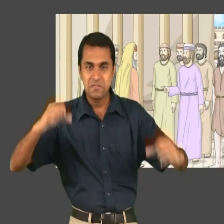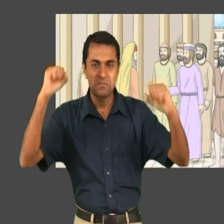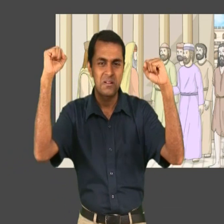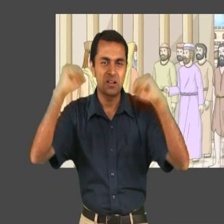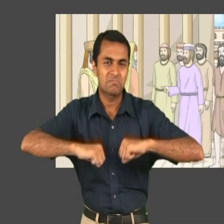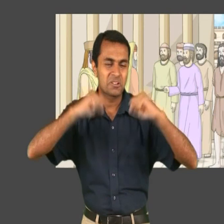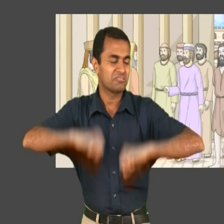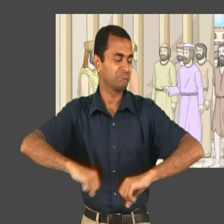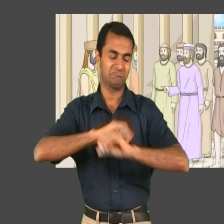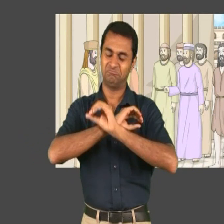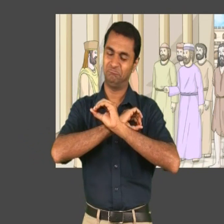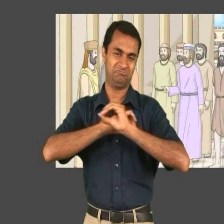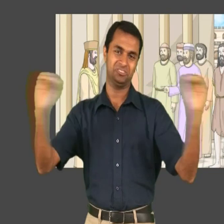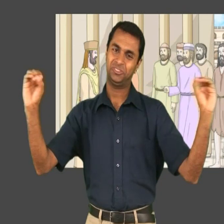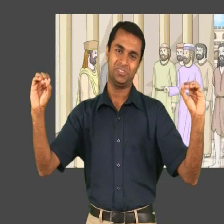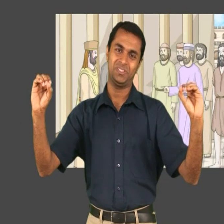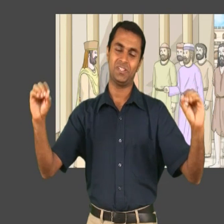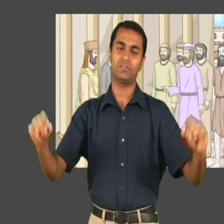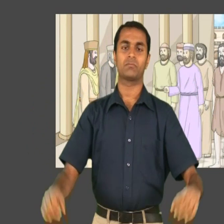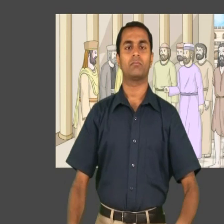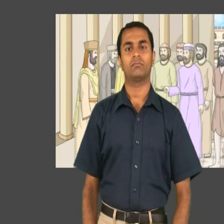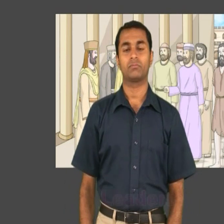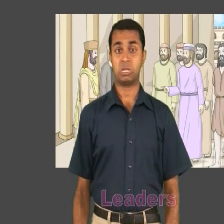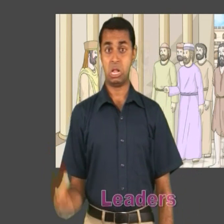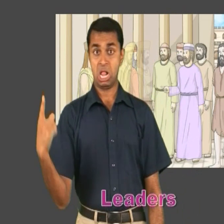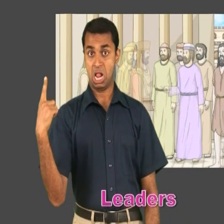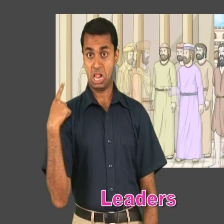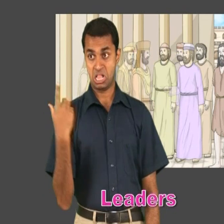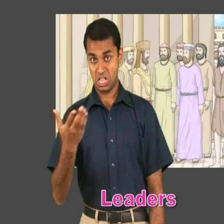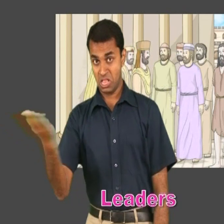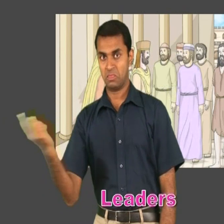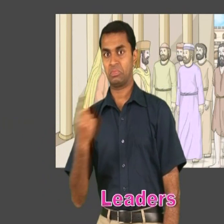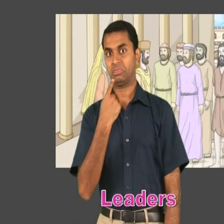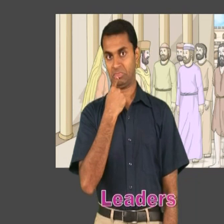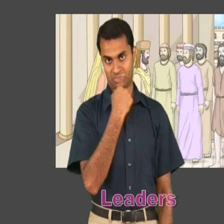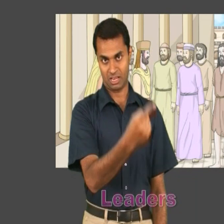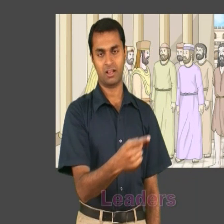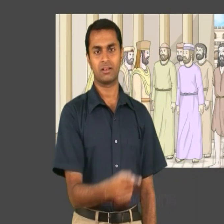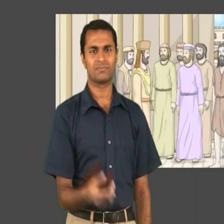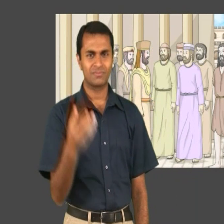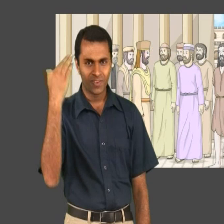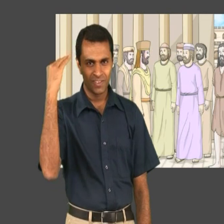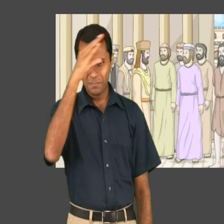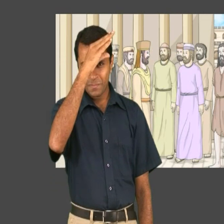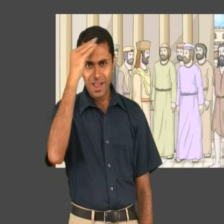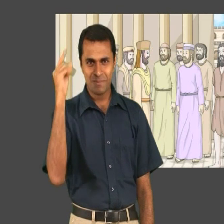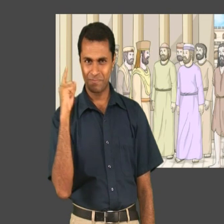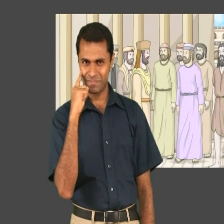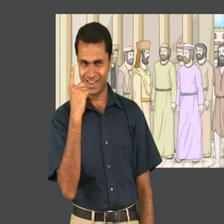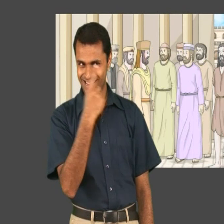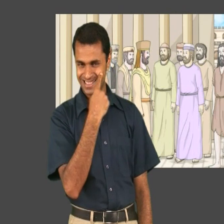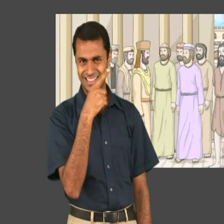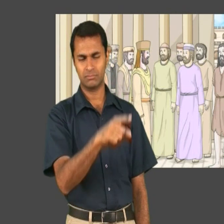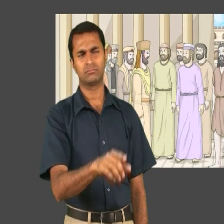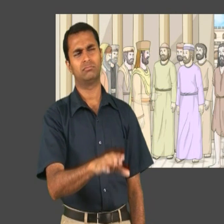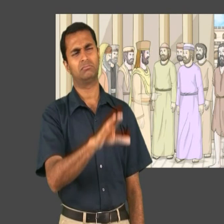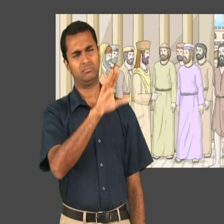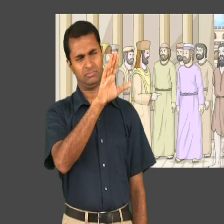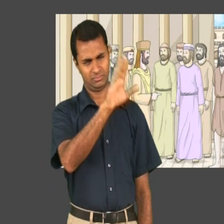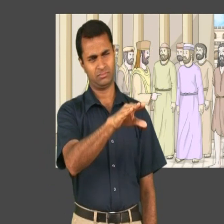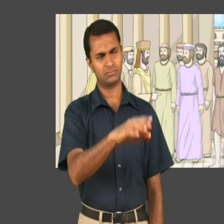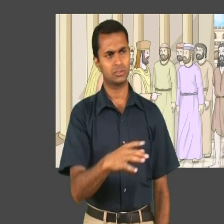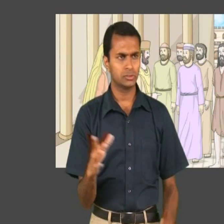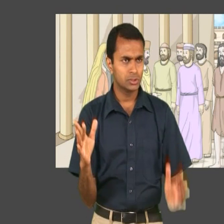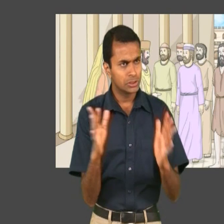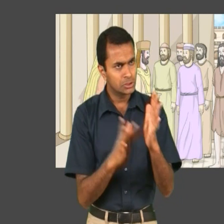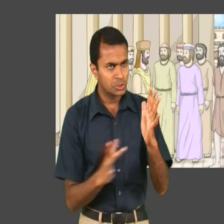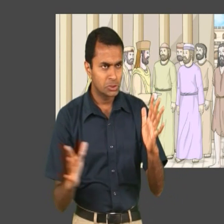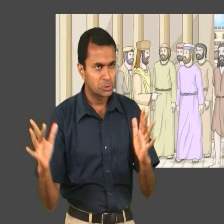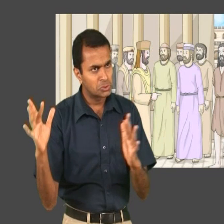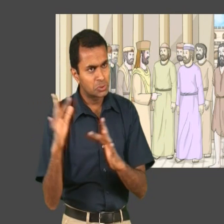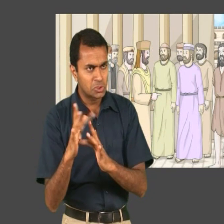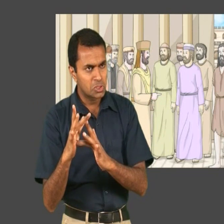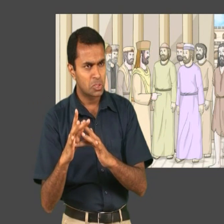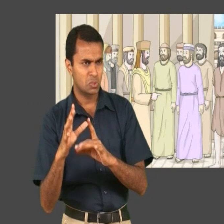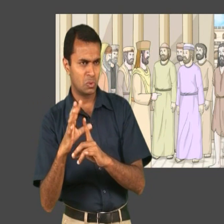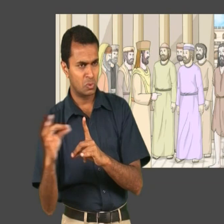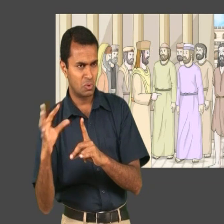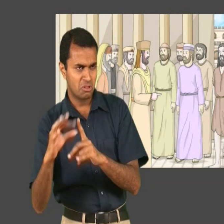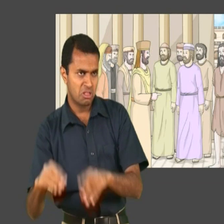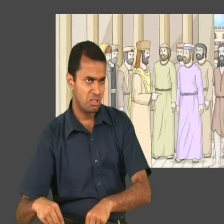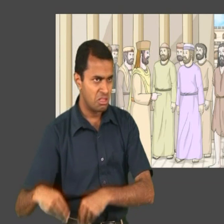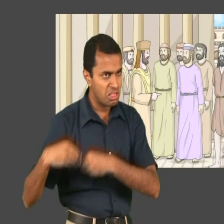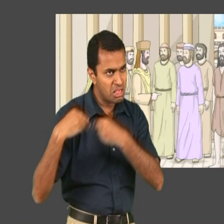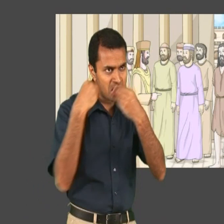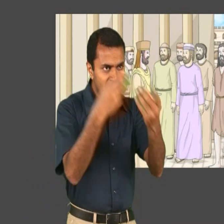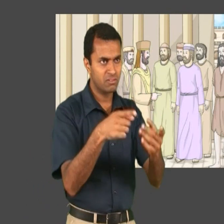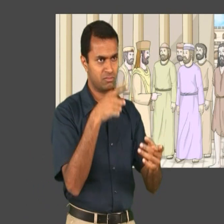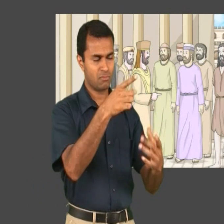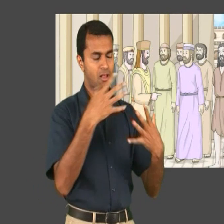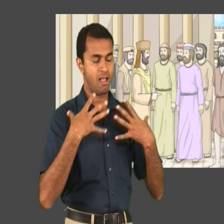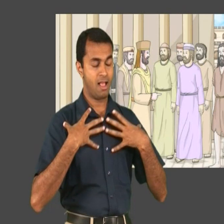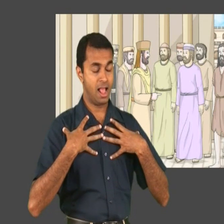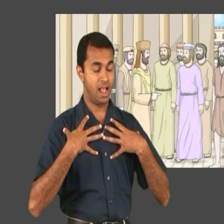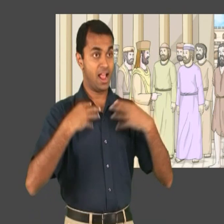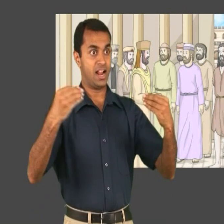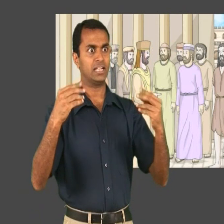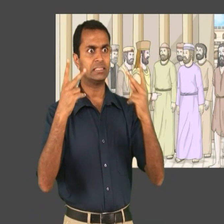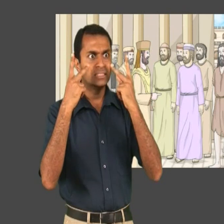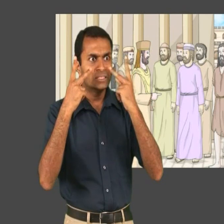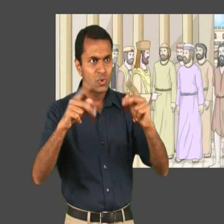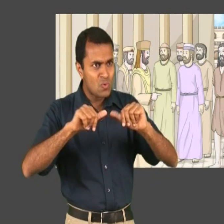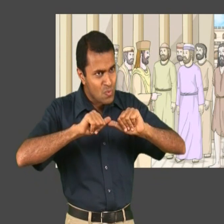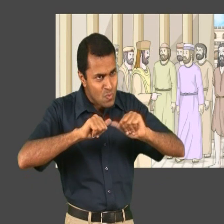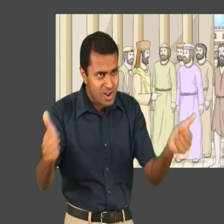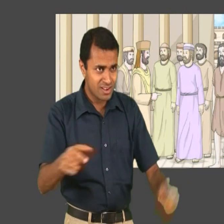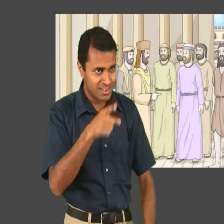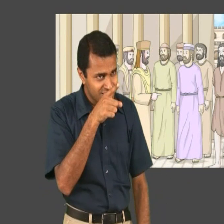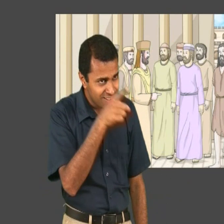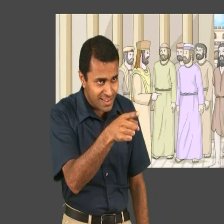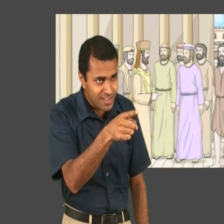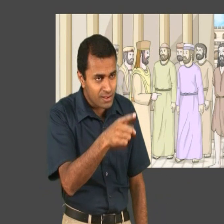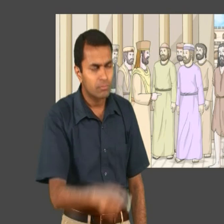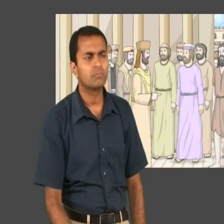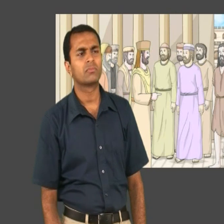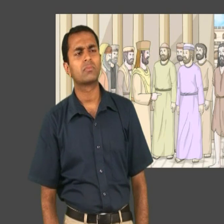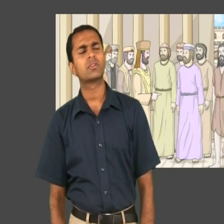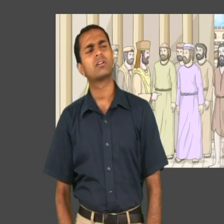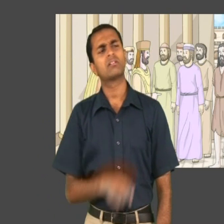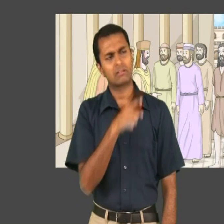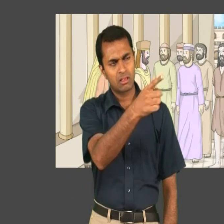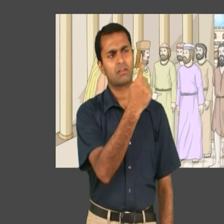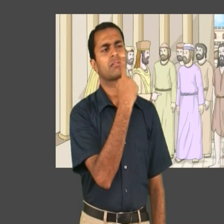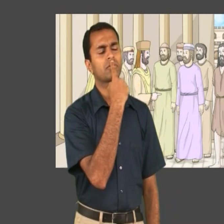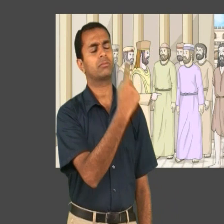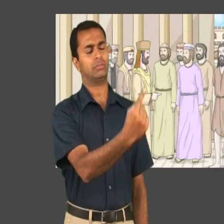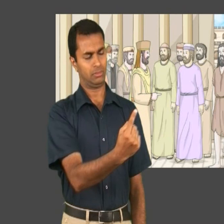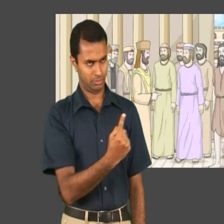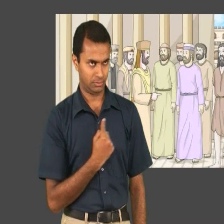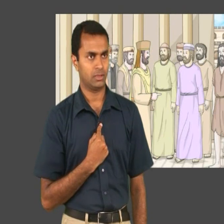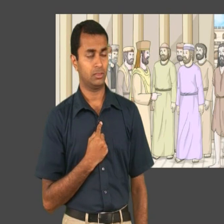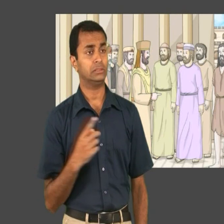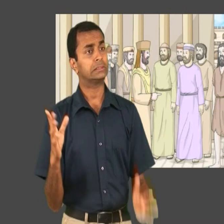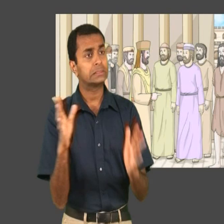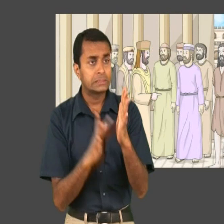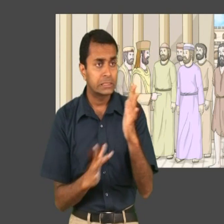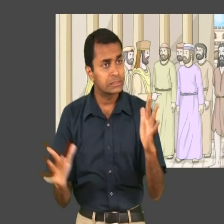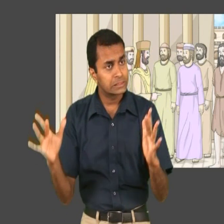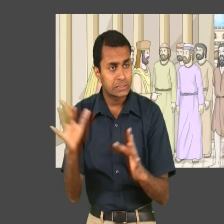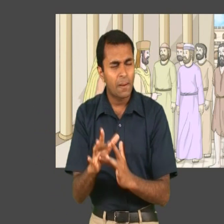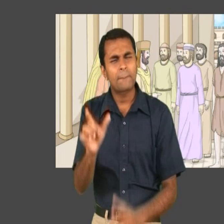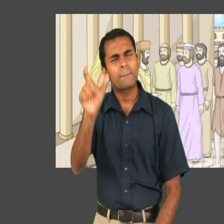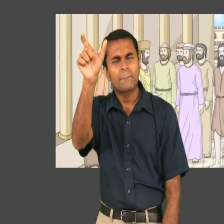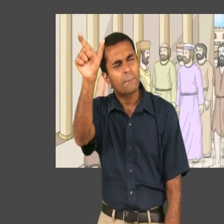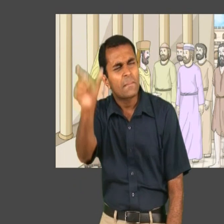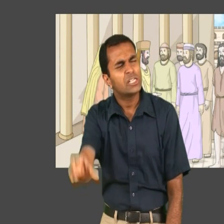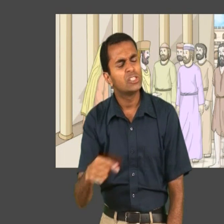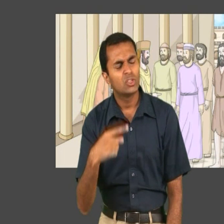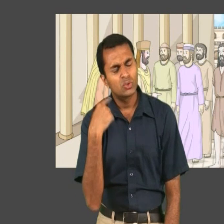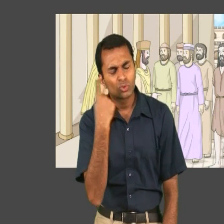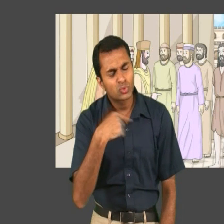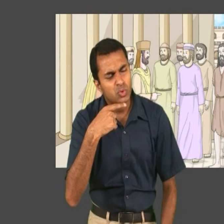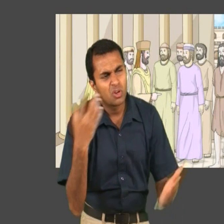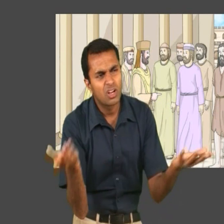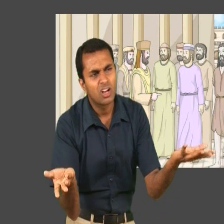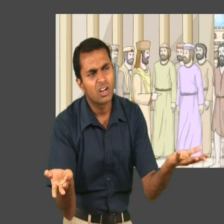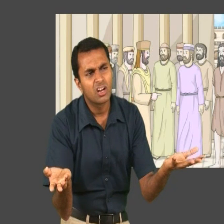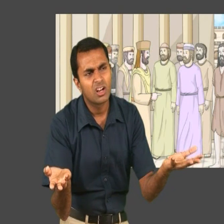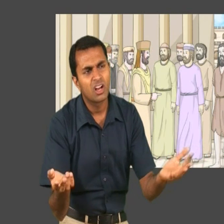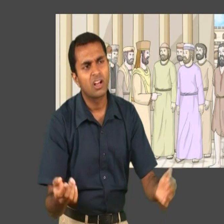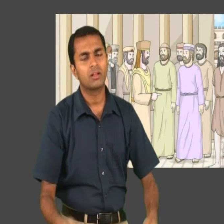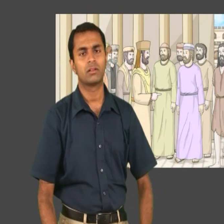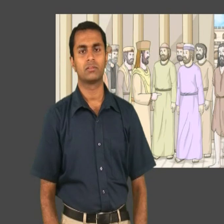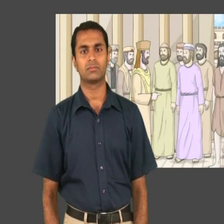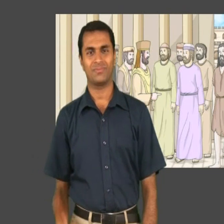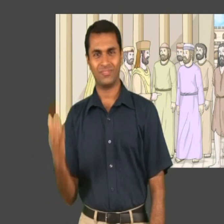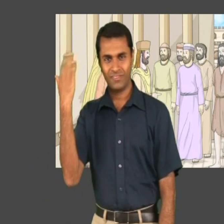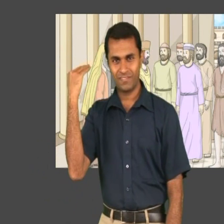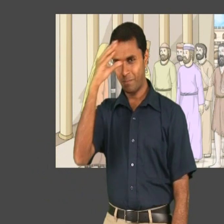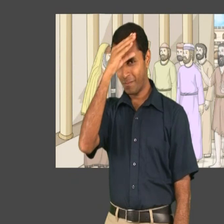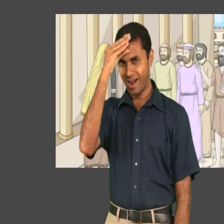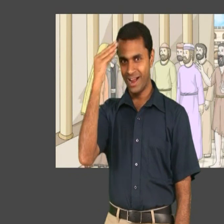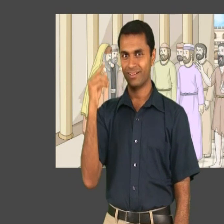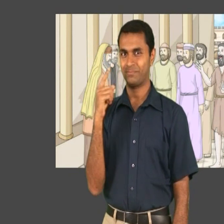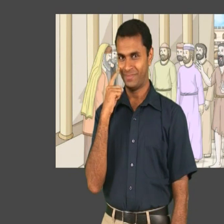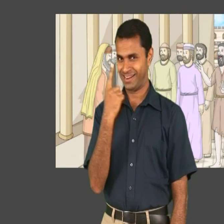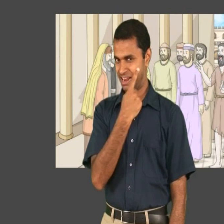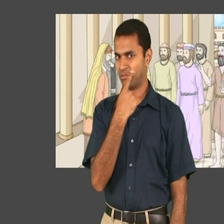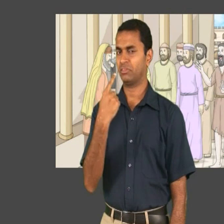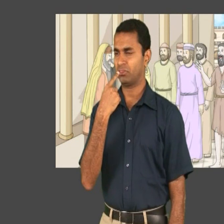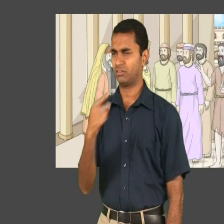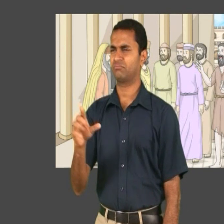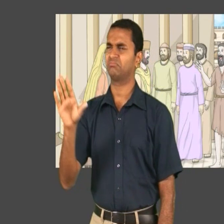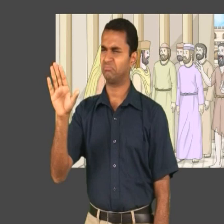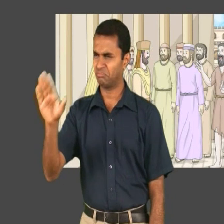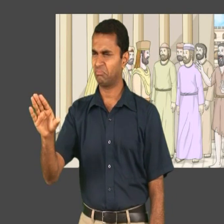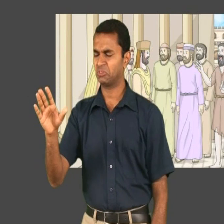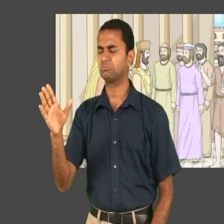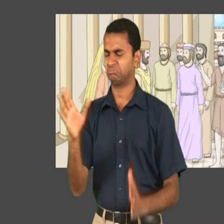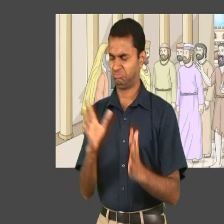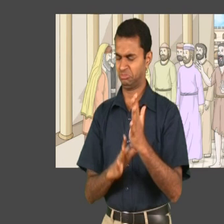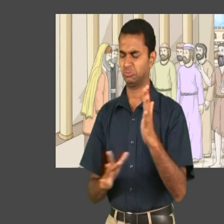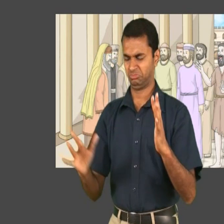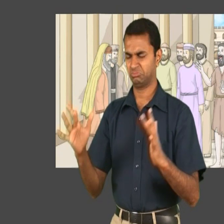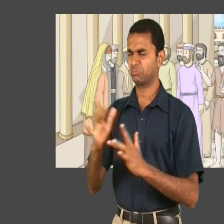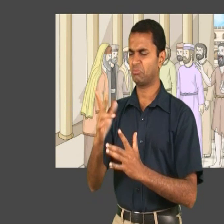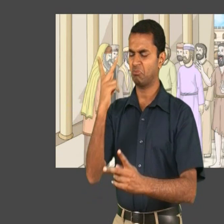But others said, “How can a sinful man perform such signs?” And there was division among them.